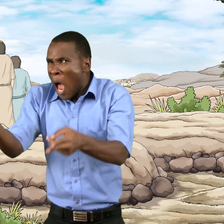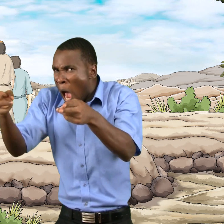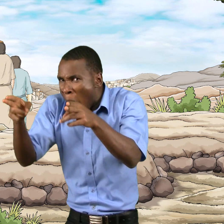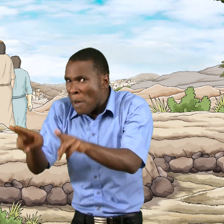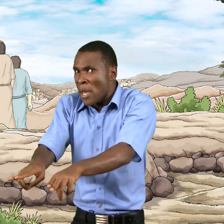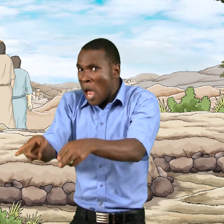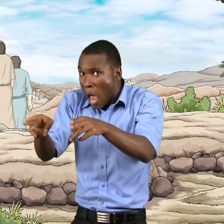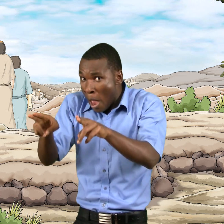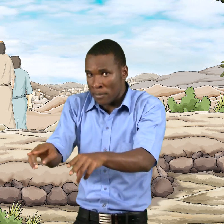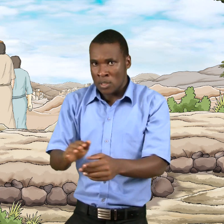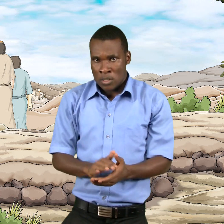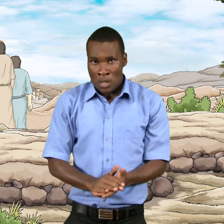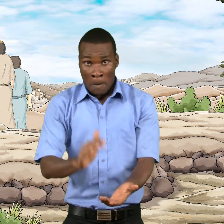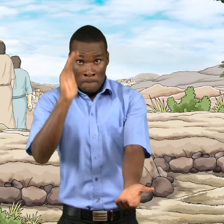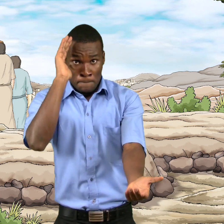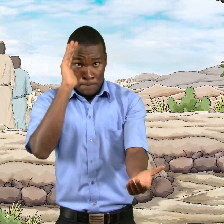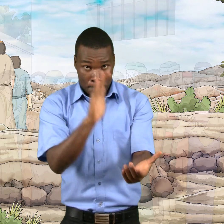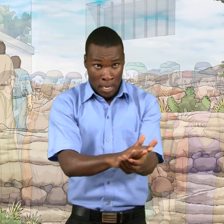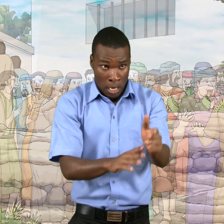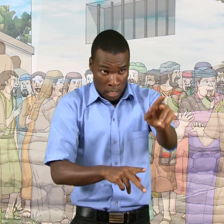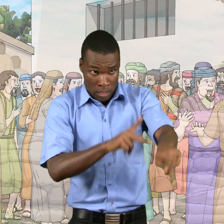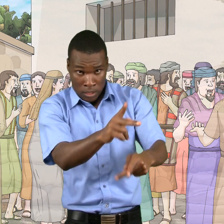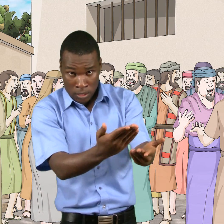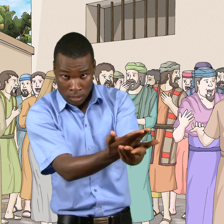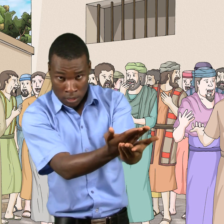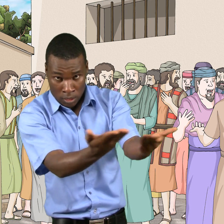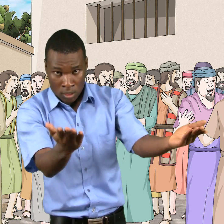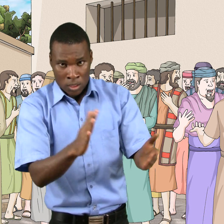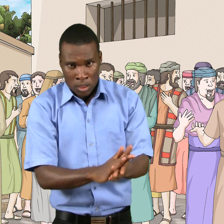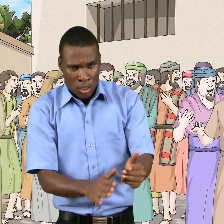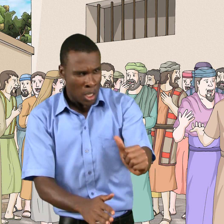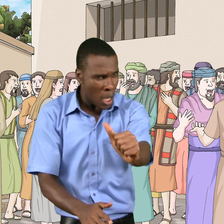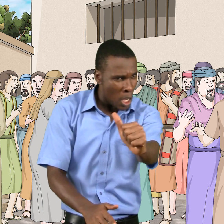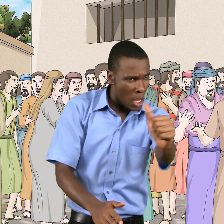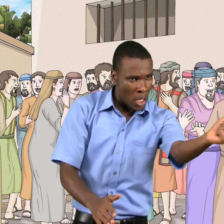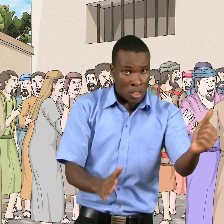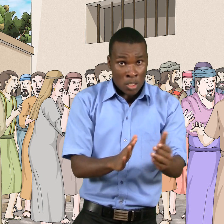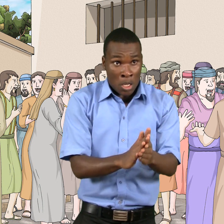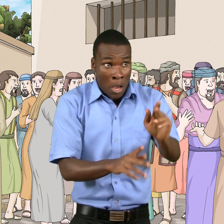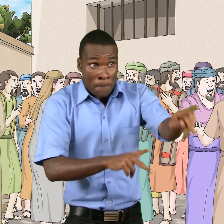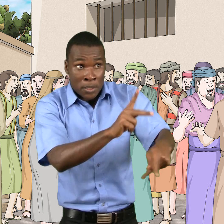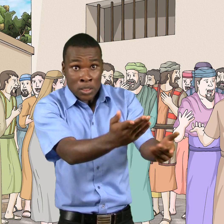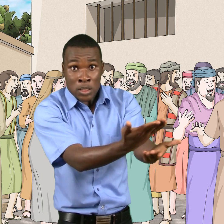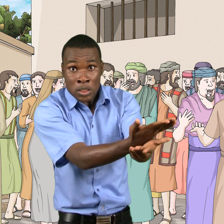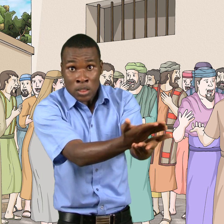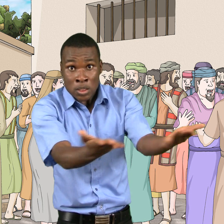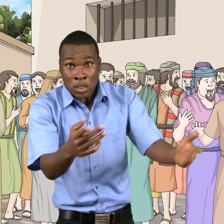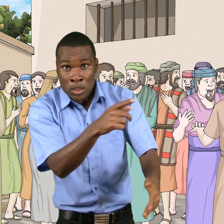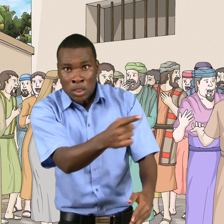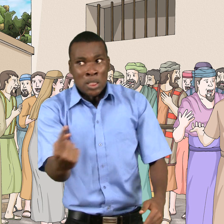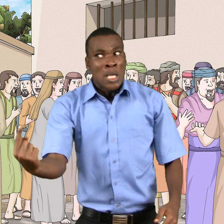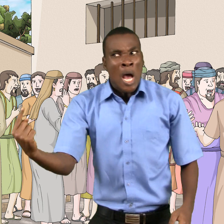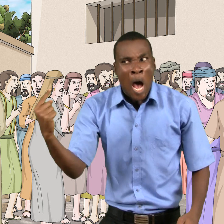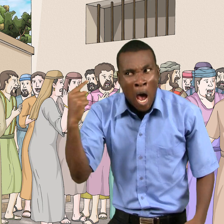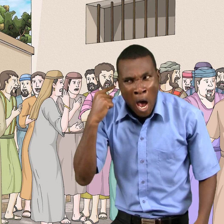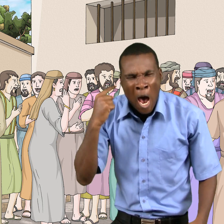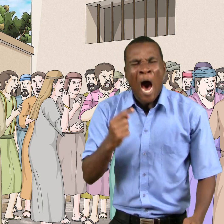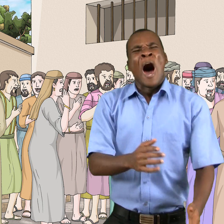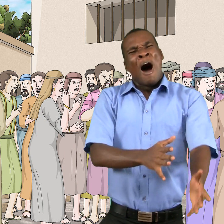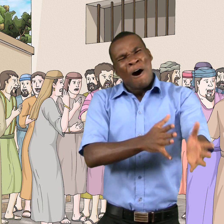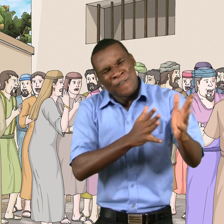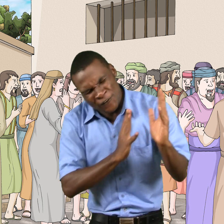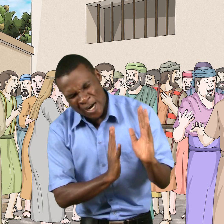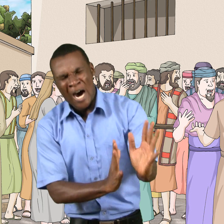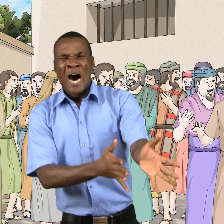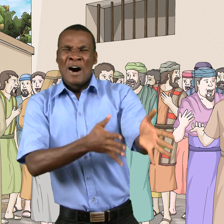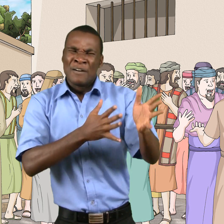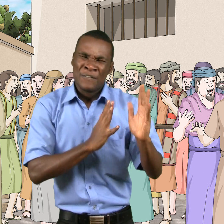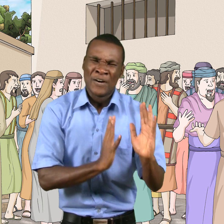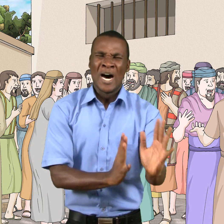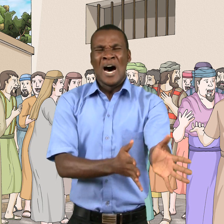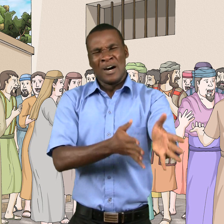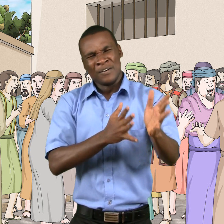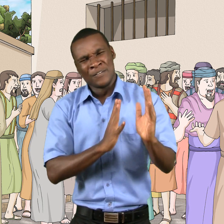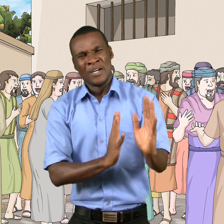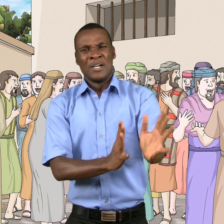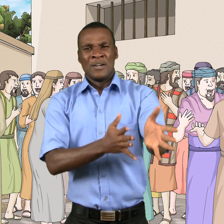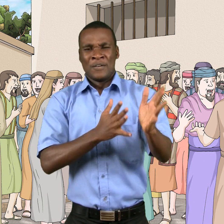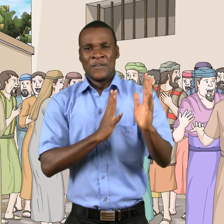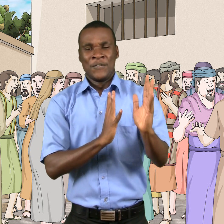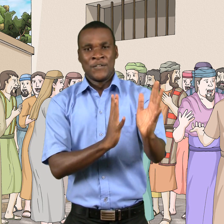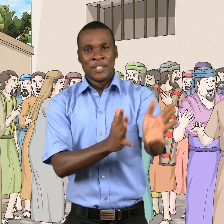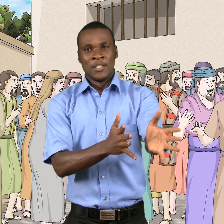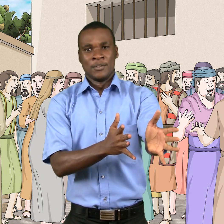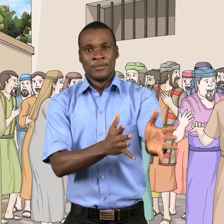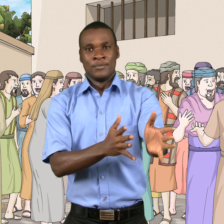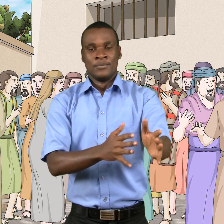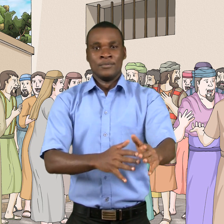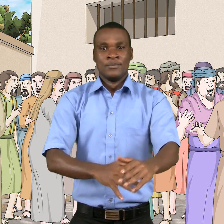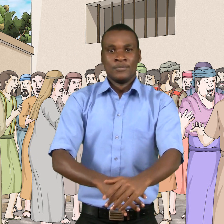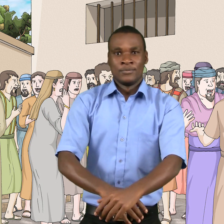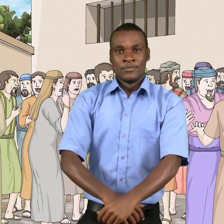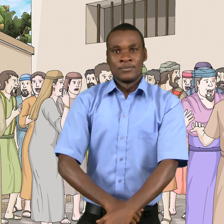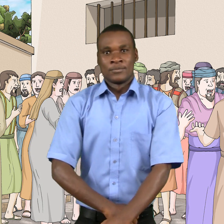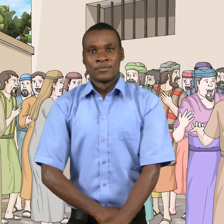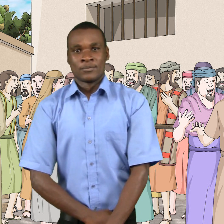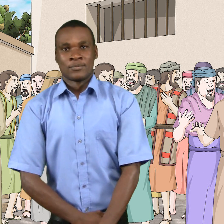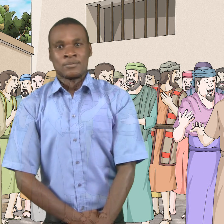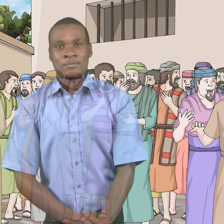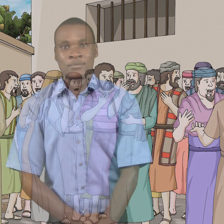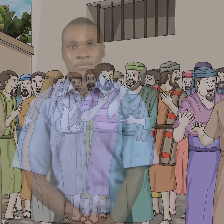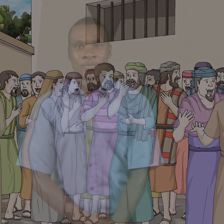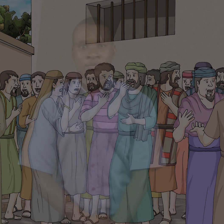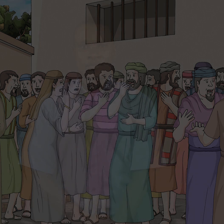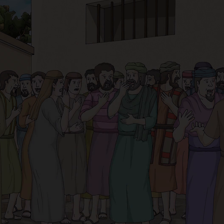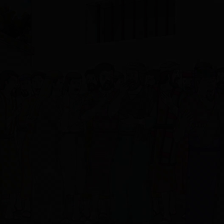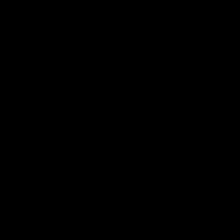And great fear came over the whole church and all who heard about these events.